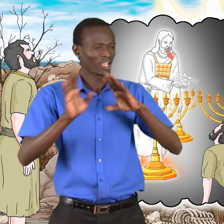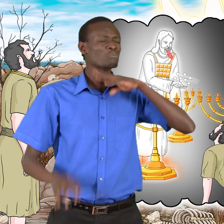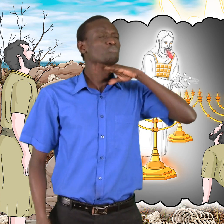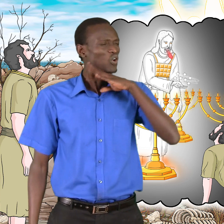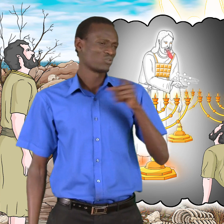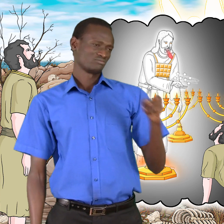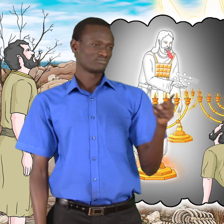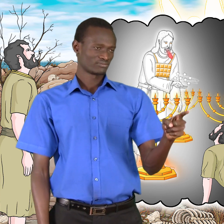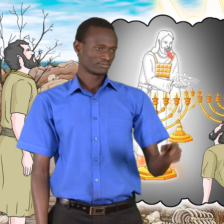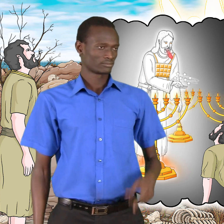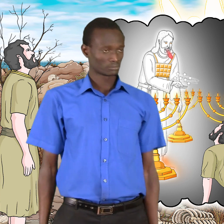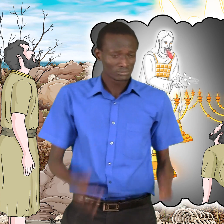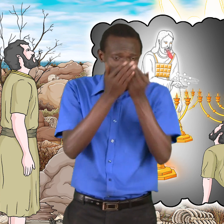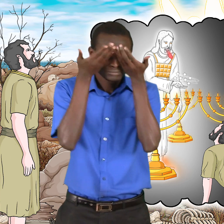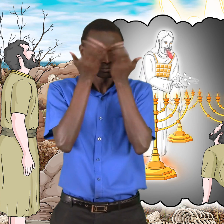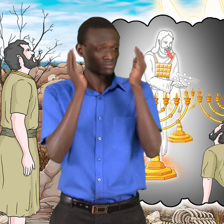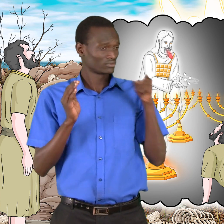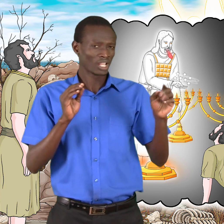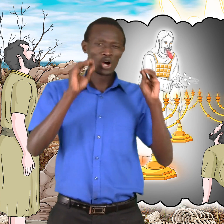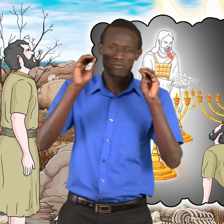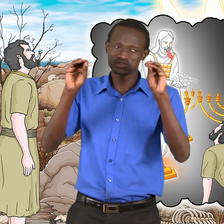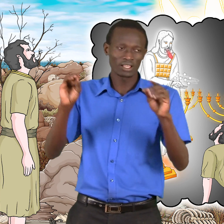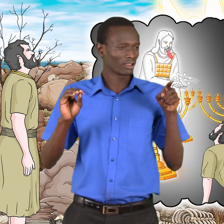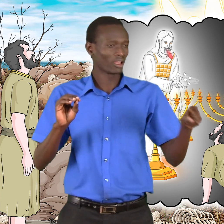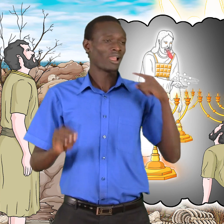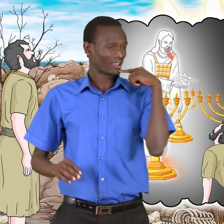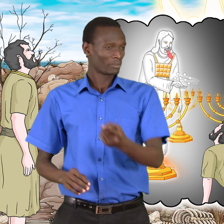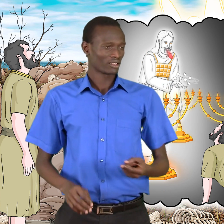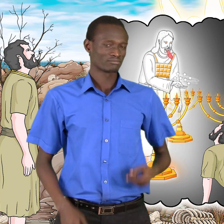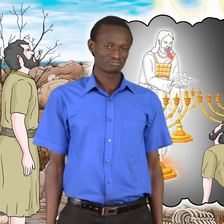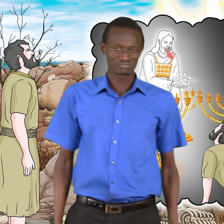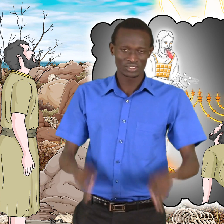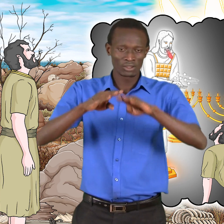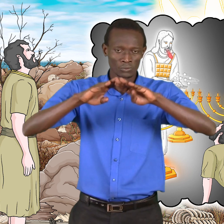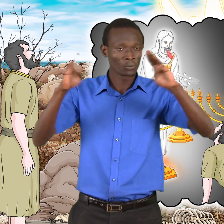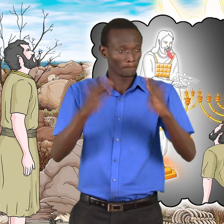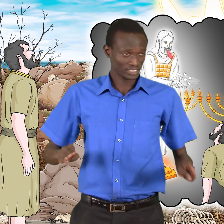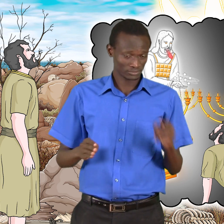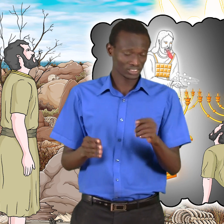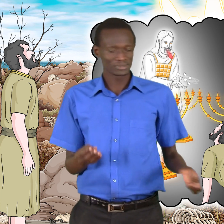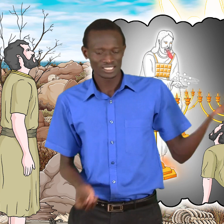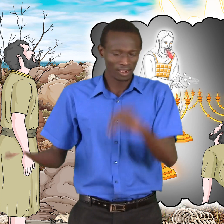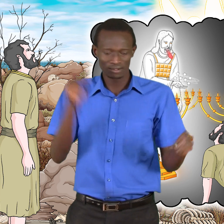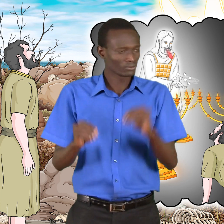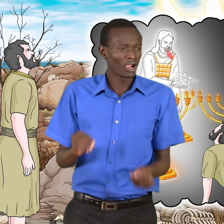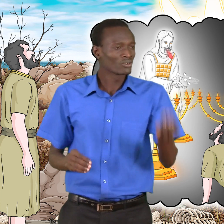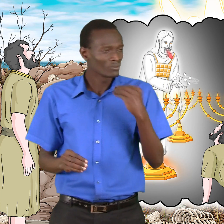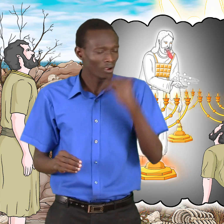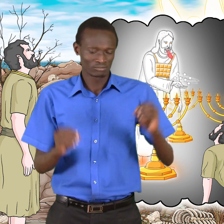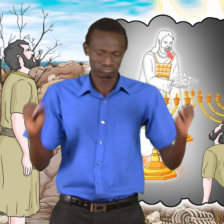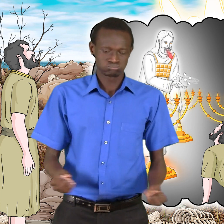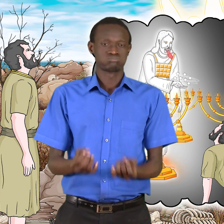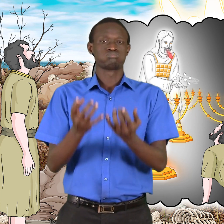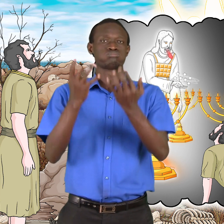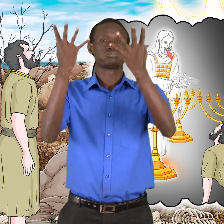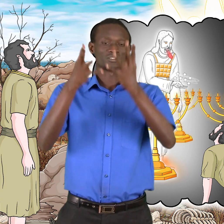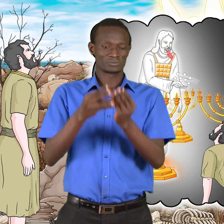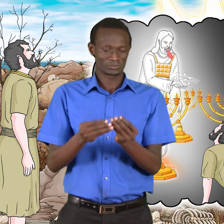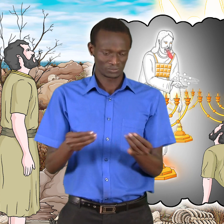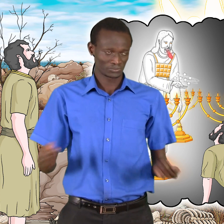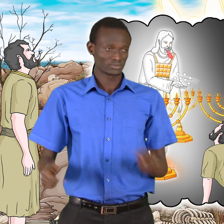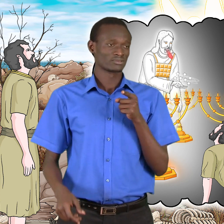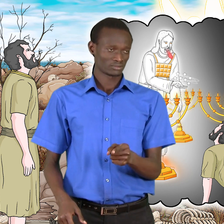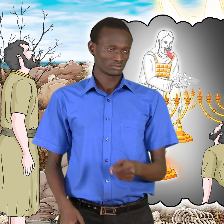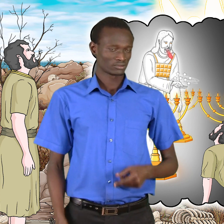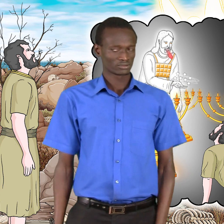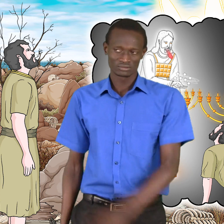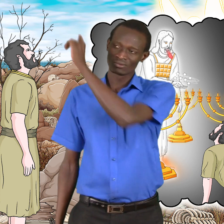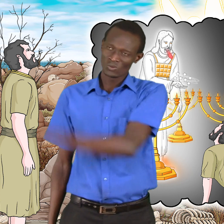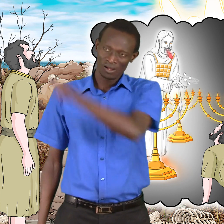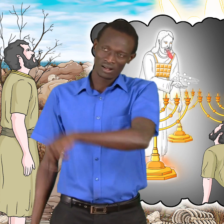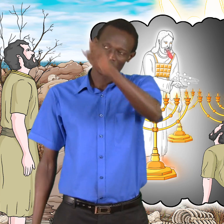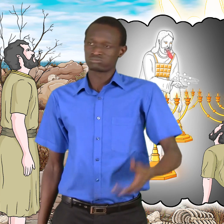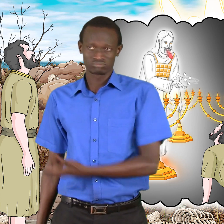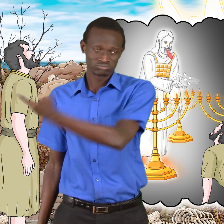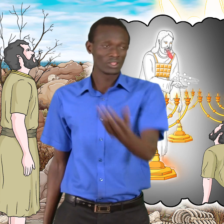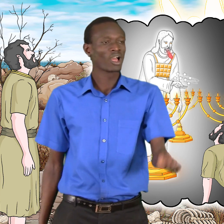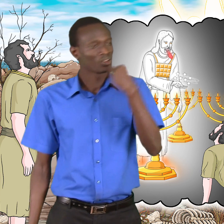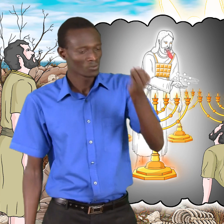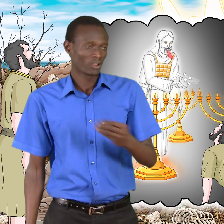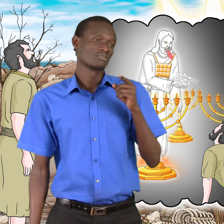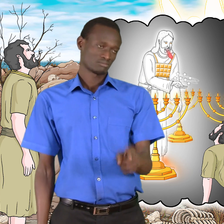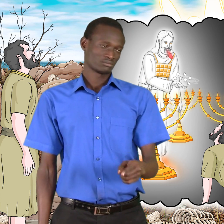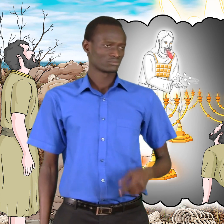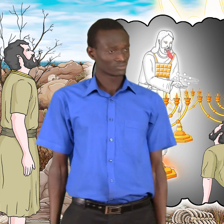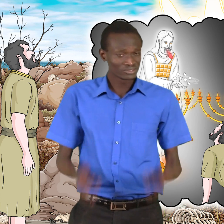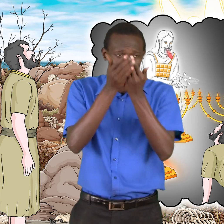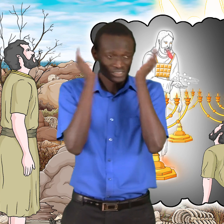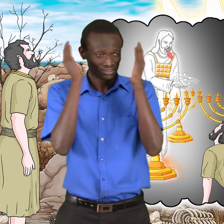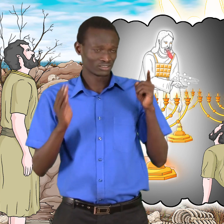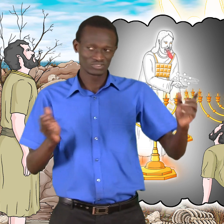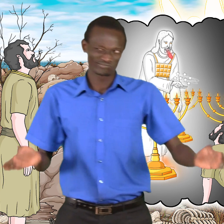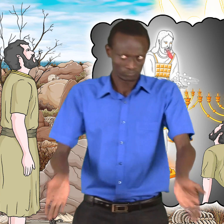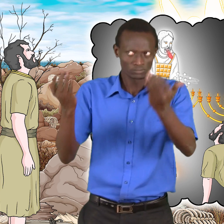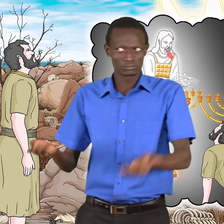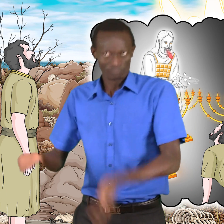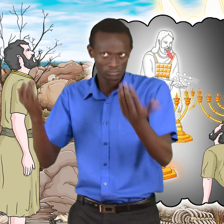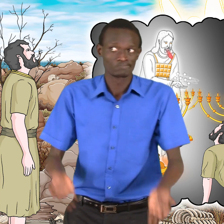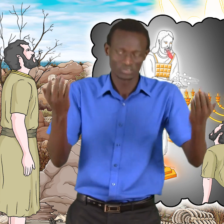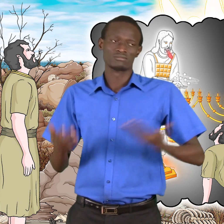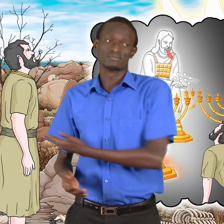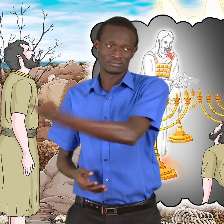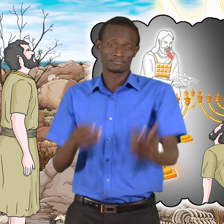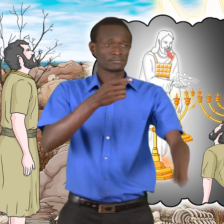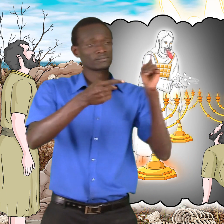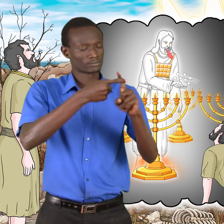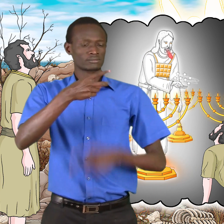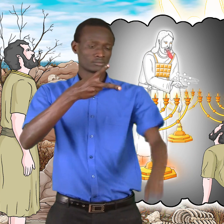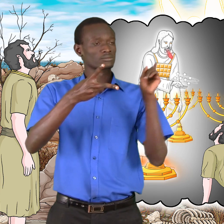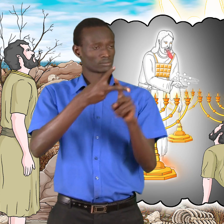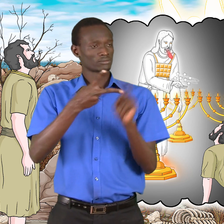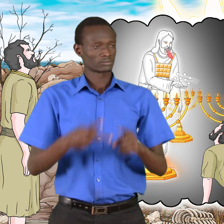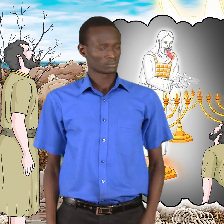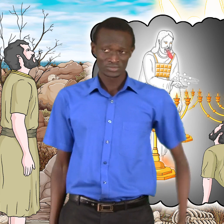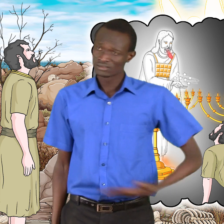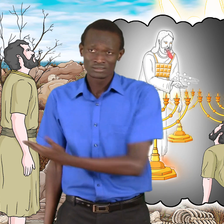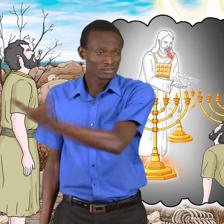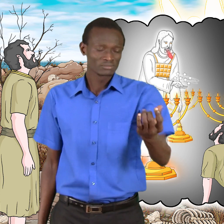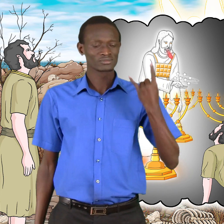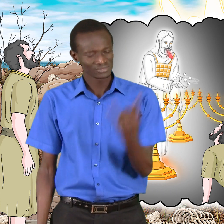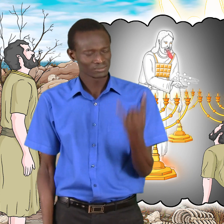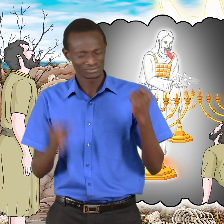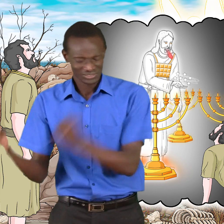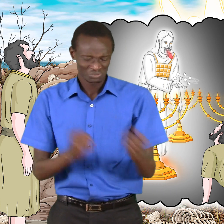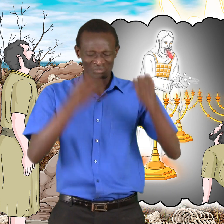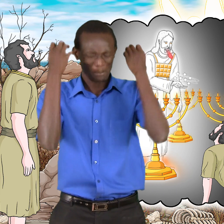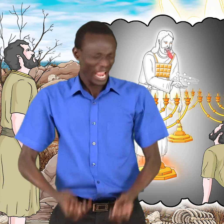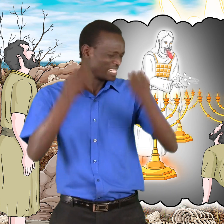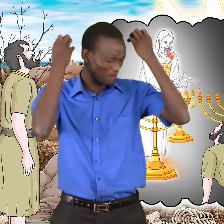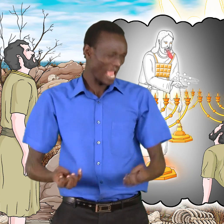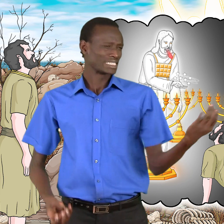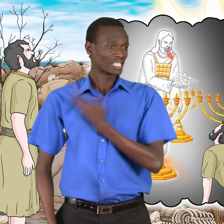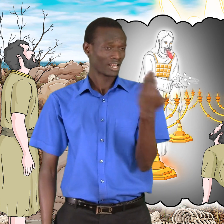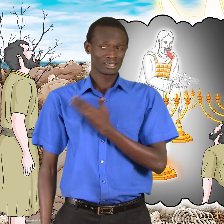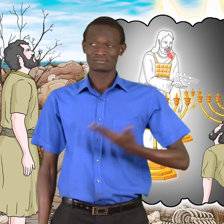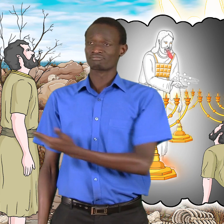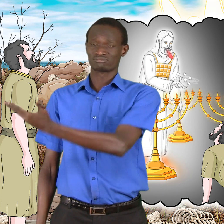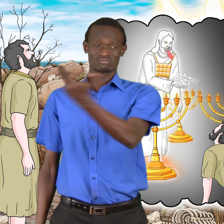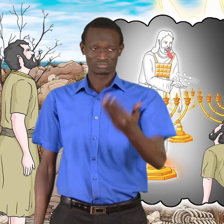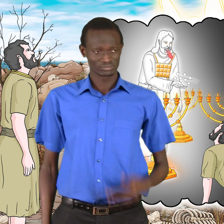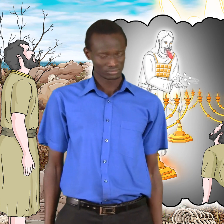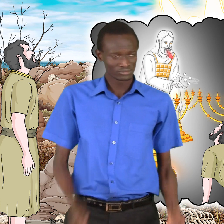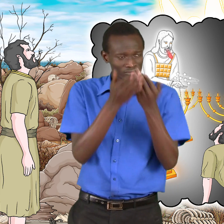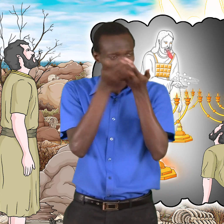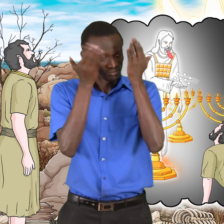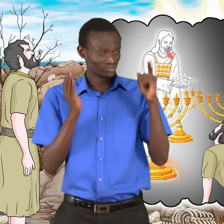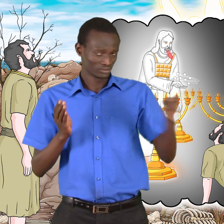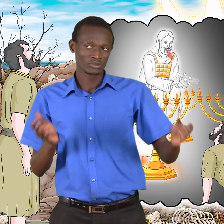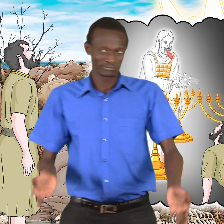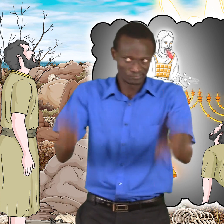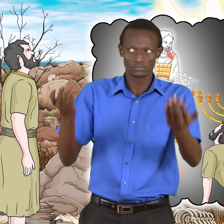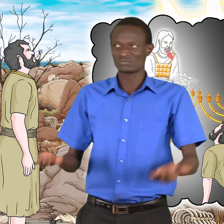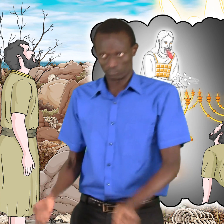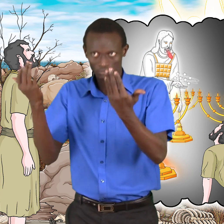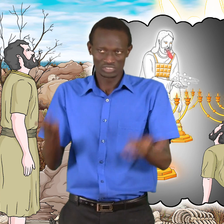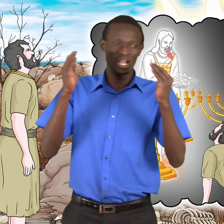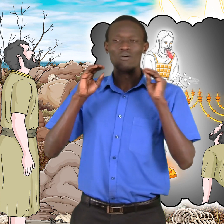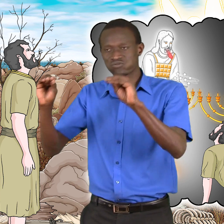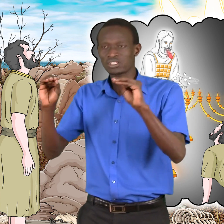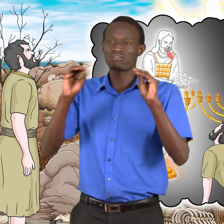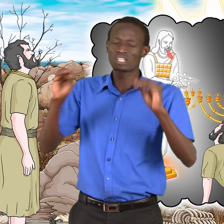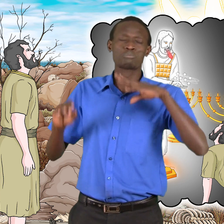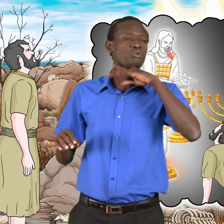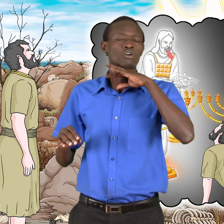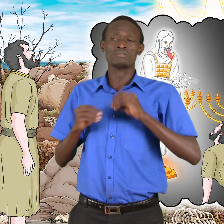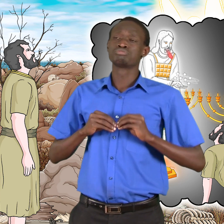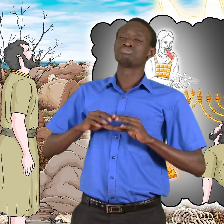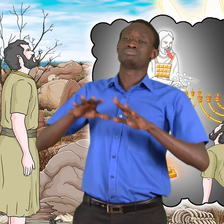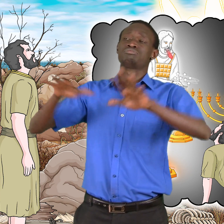Even though I have given her time to repent of her immorality, she is unwilling.